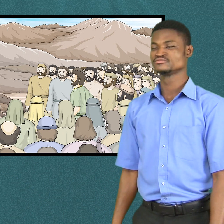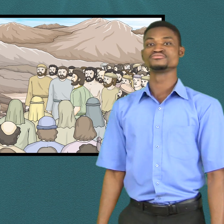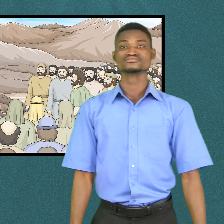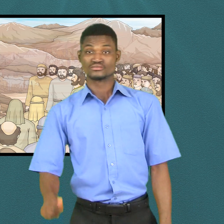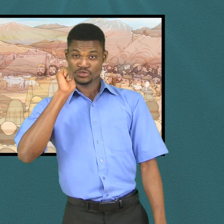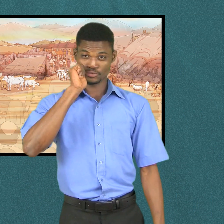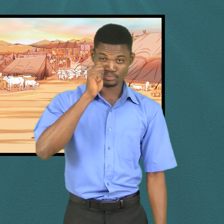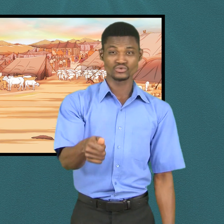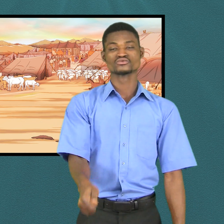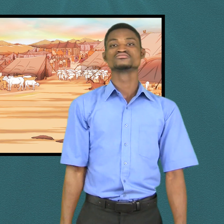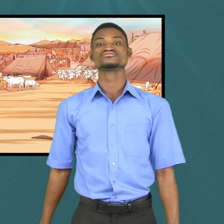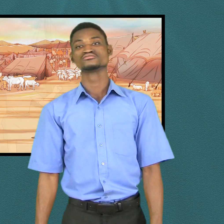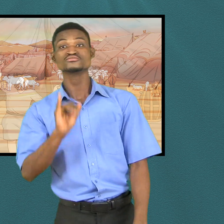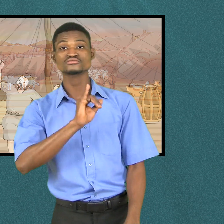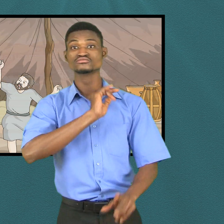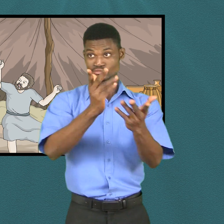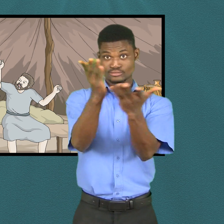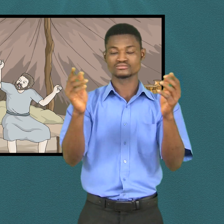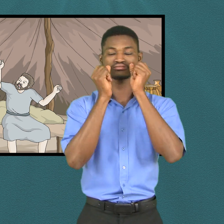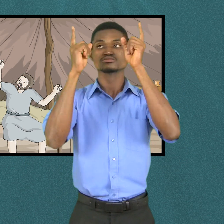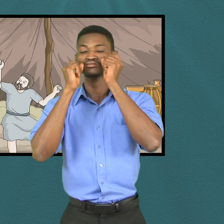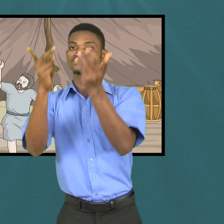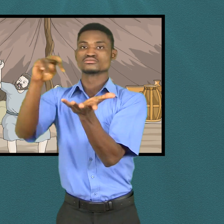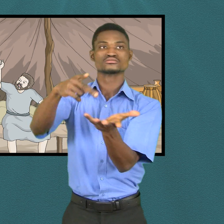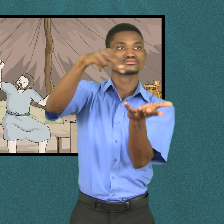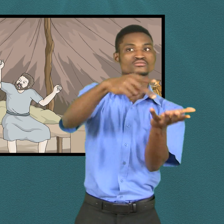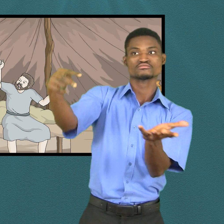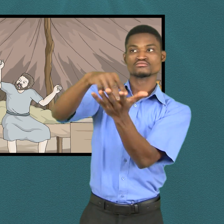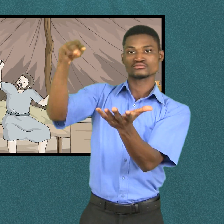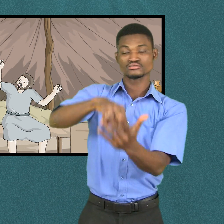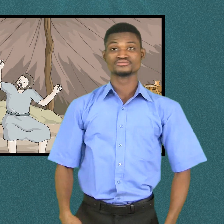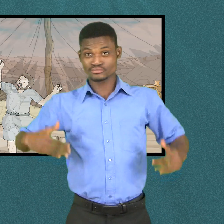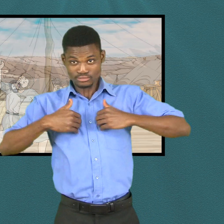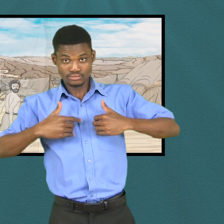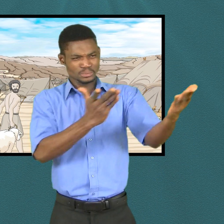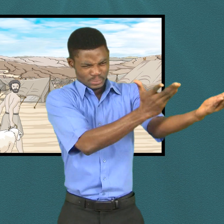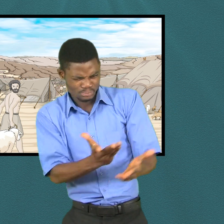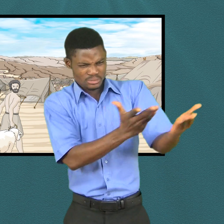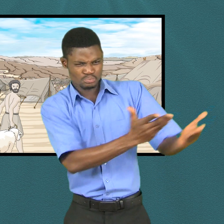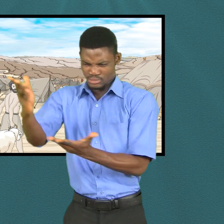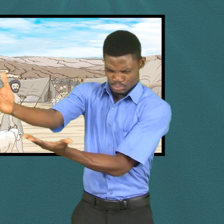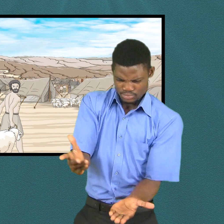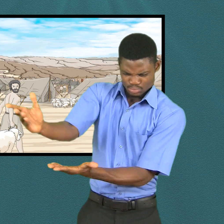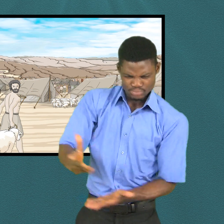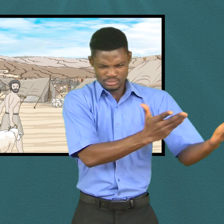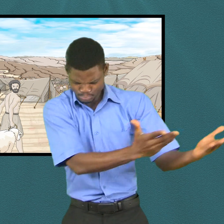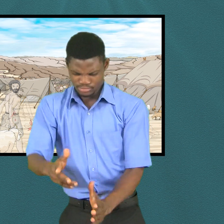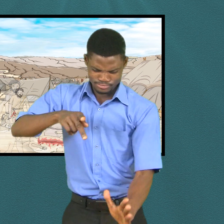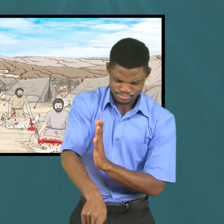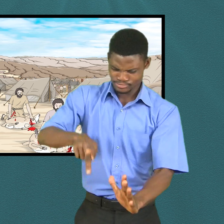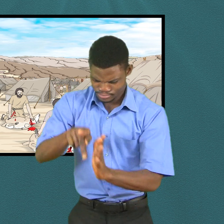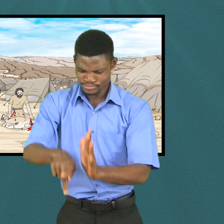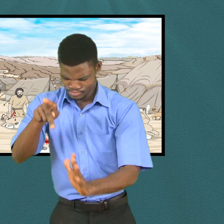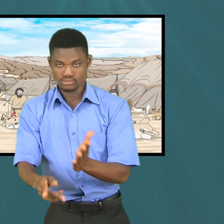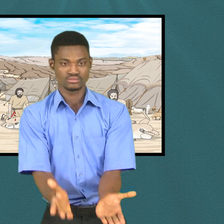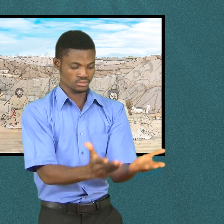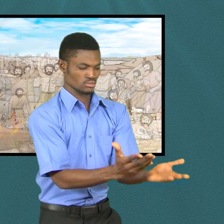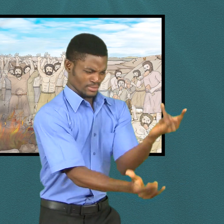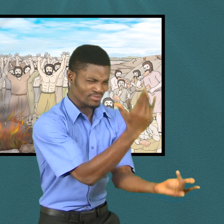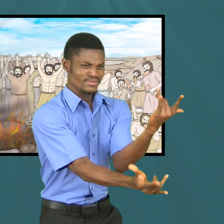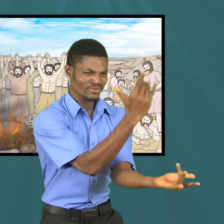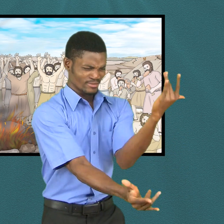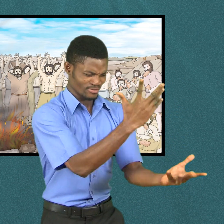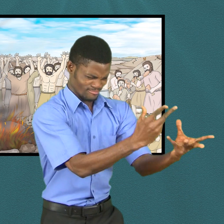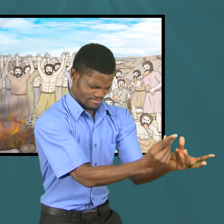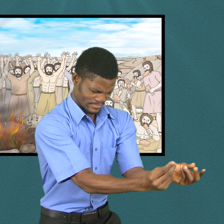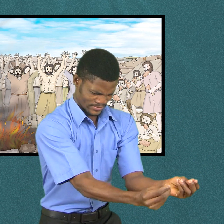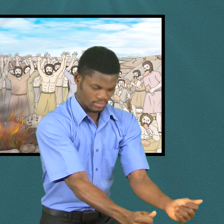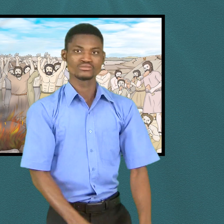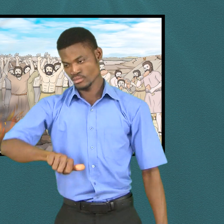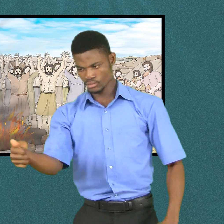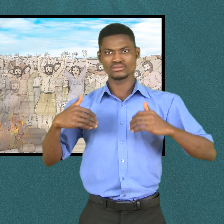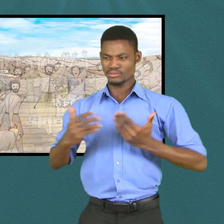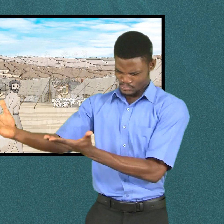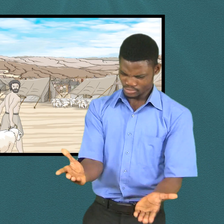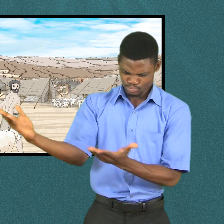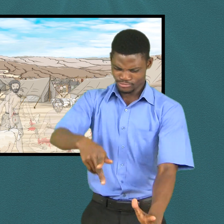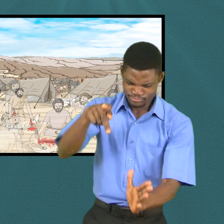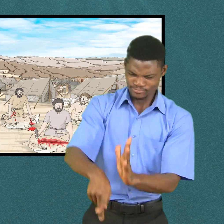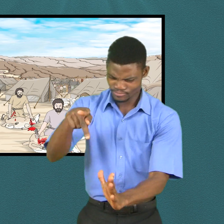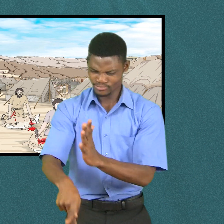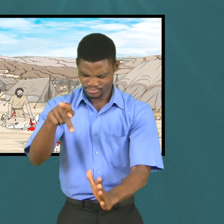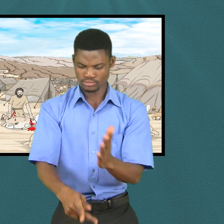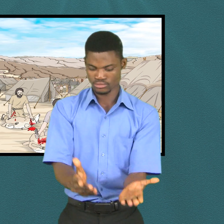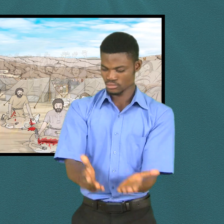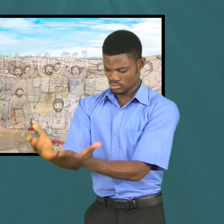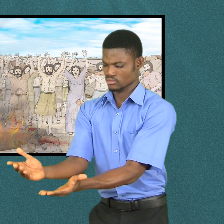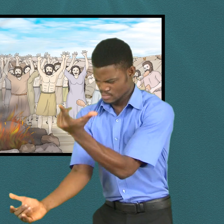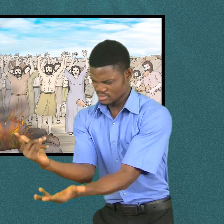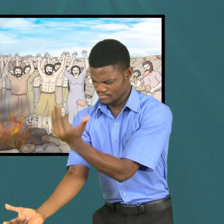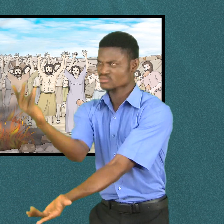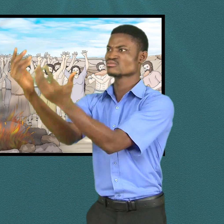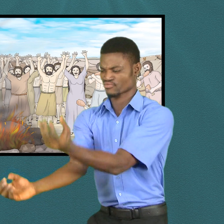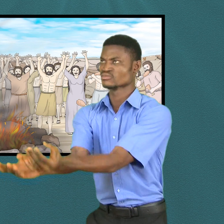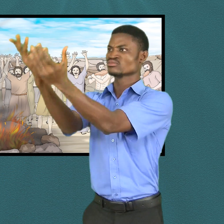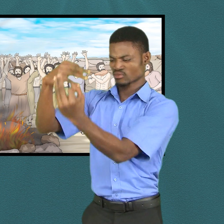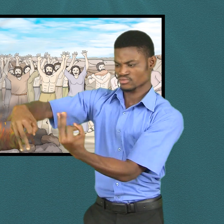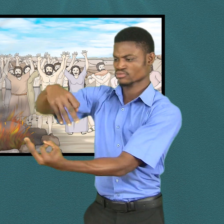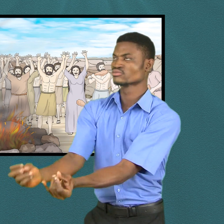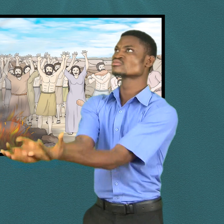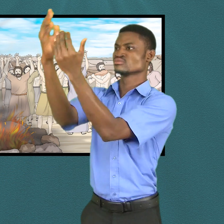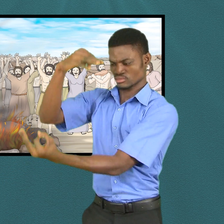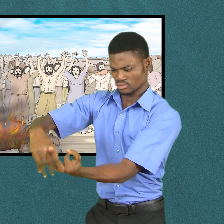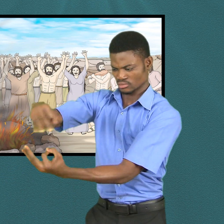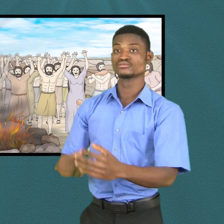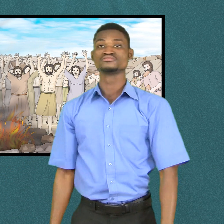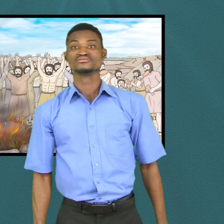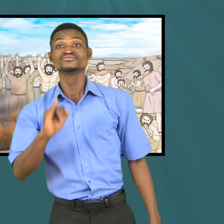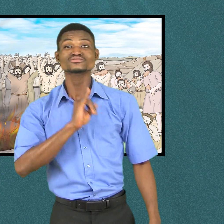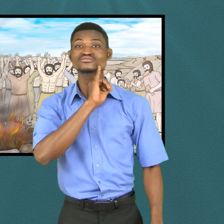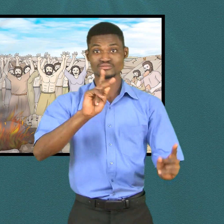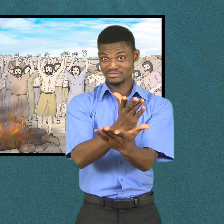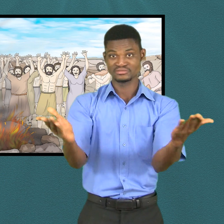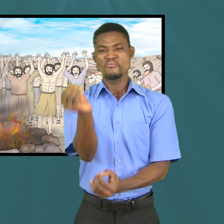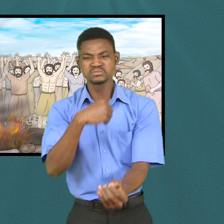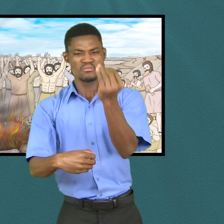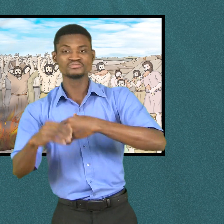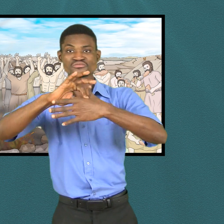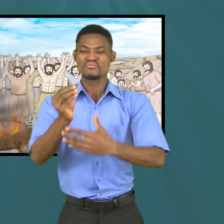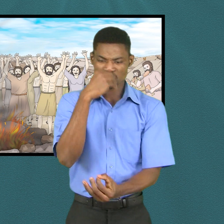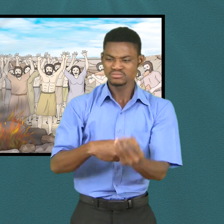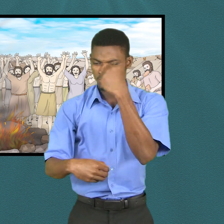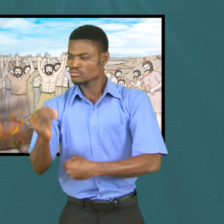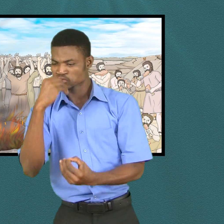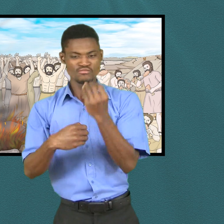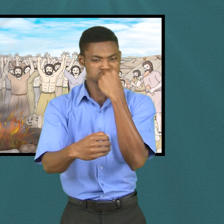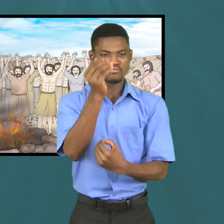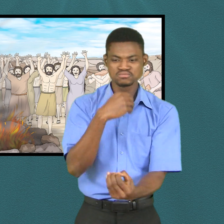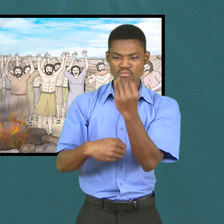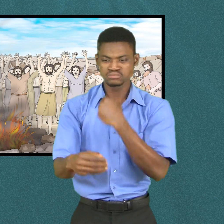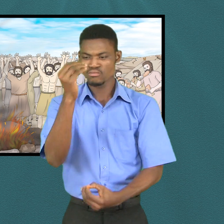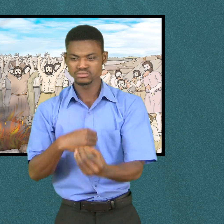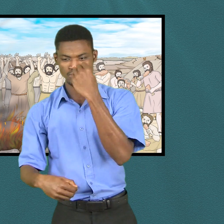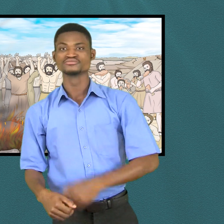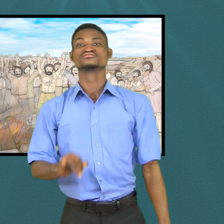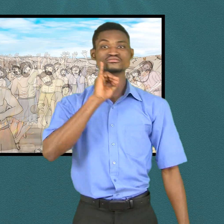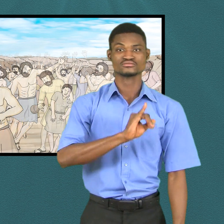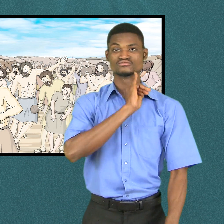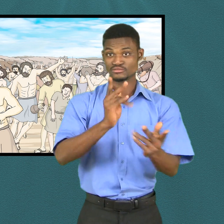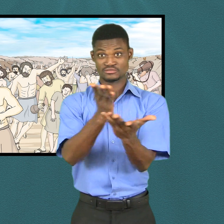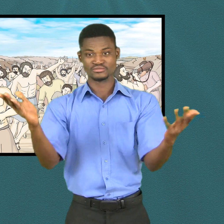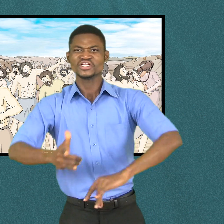So the next day they arose, offered burnt offerings, and presented peace offerings.